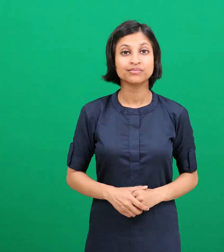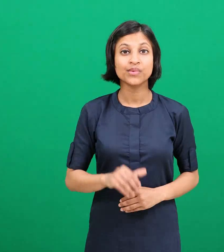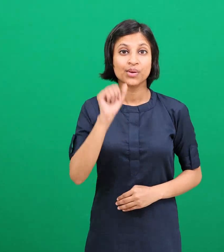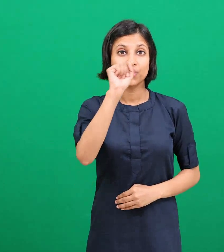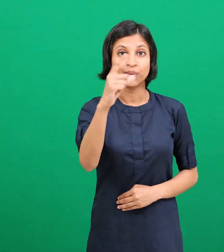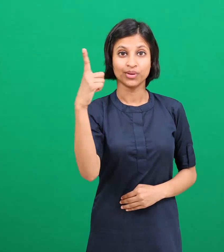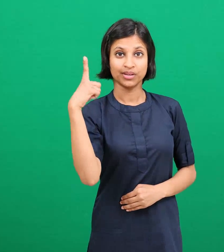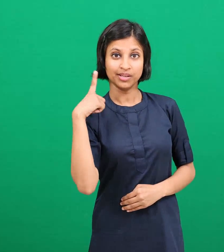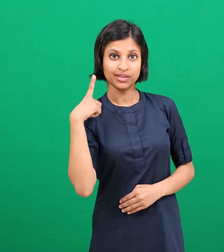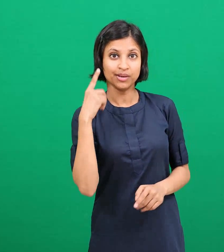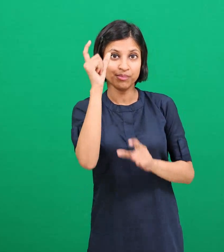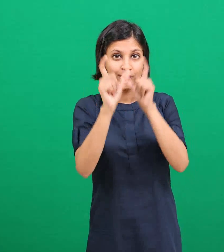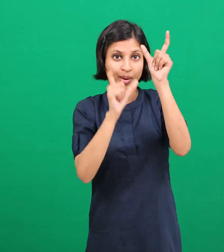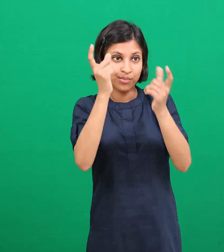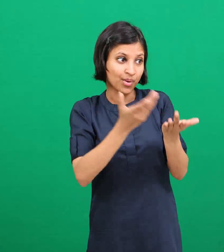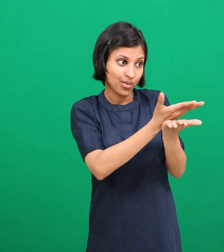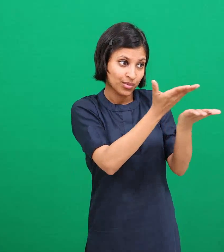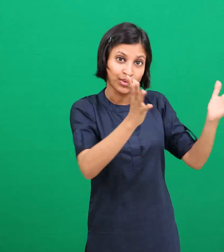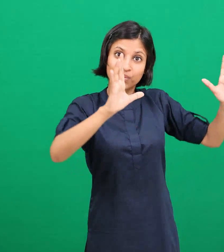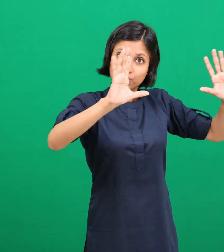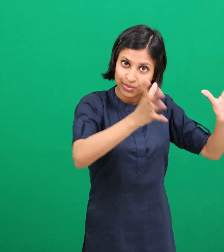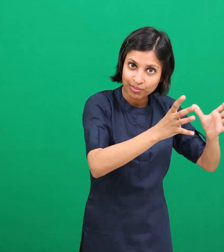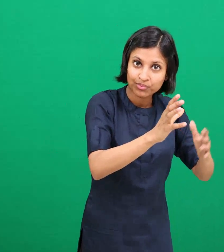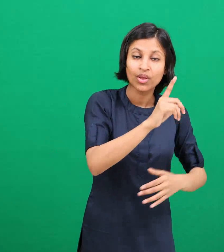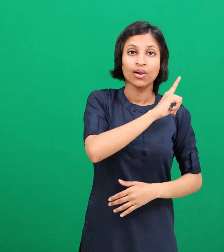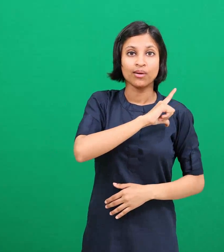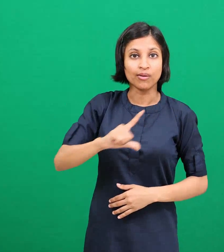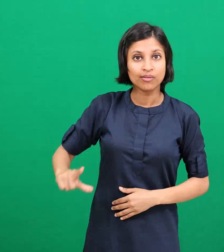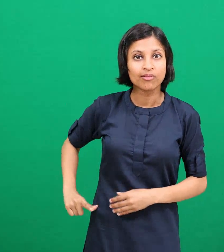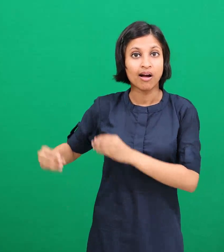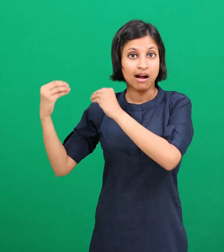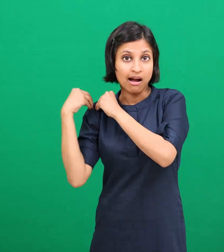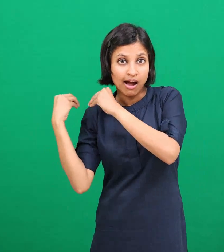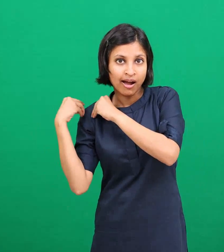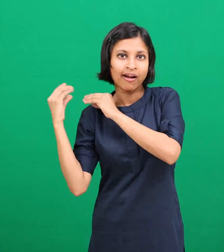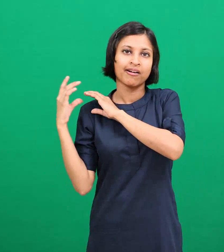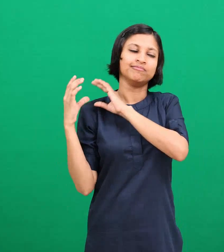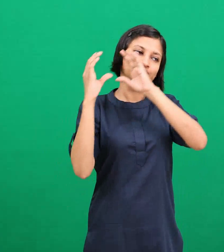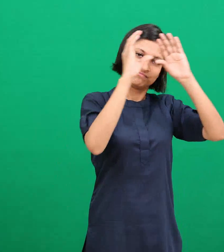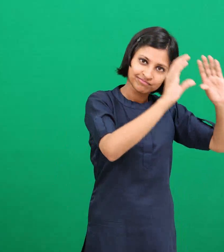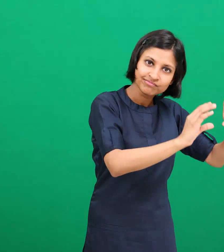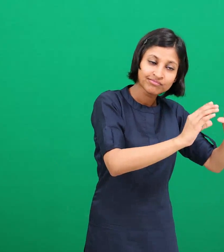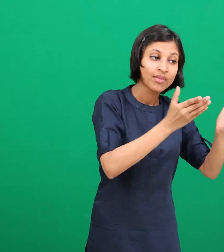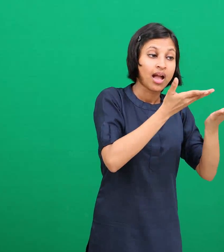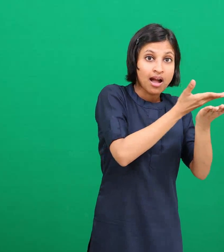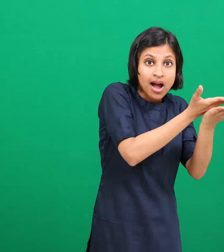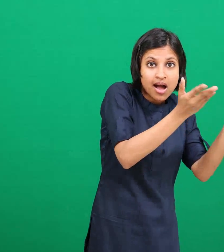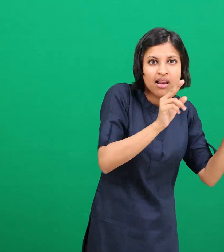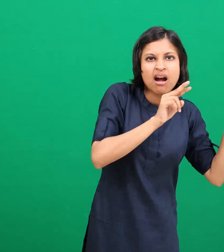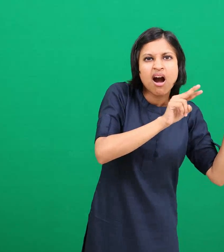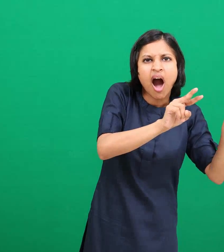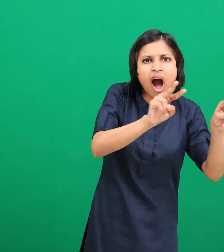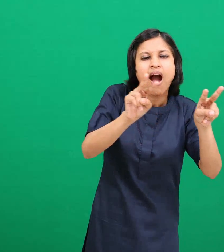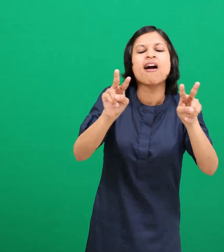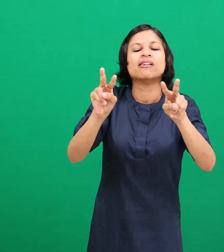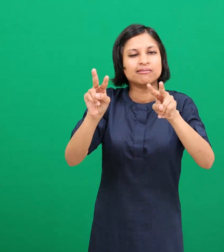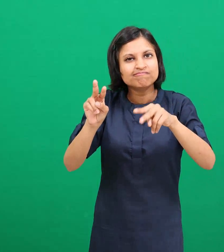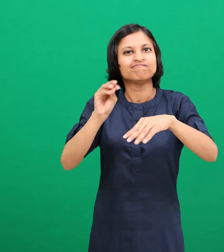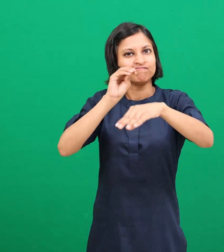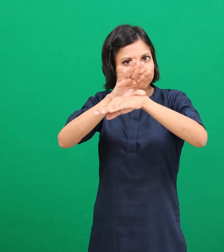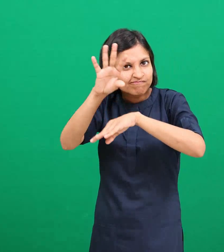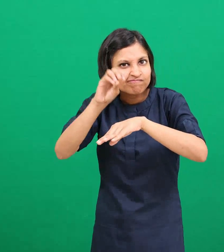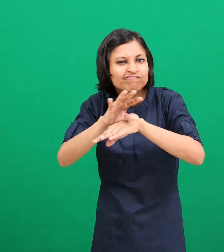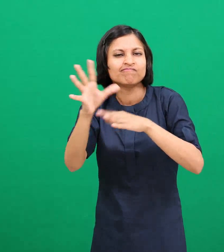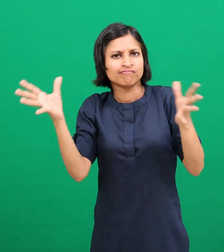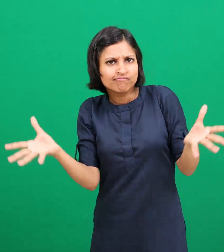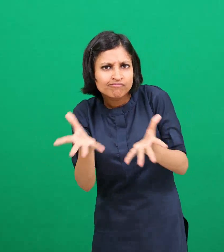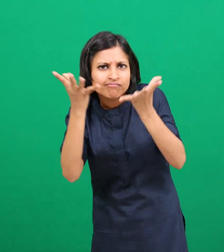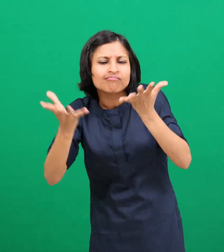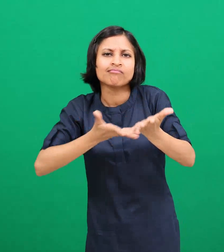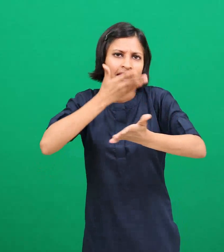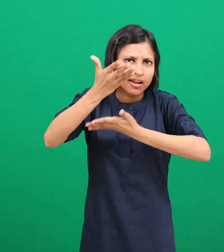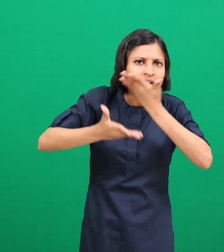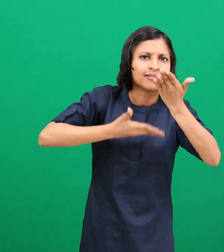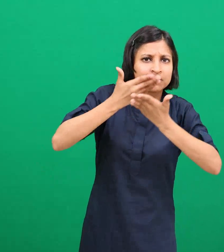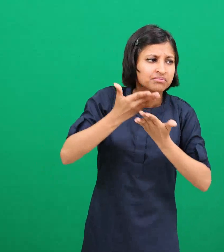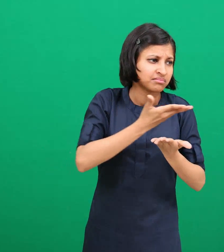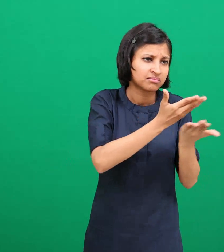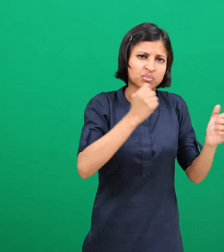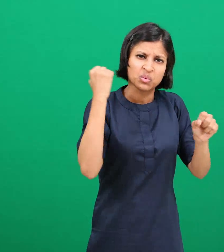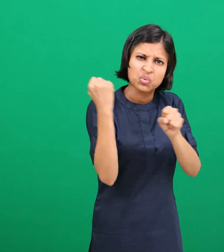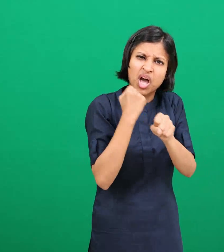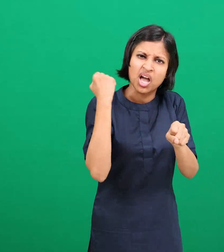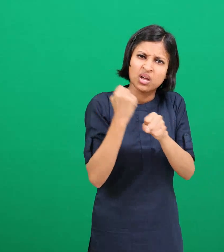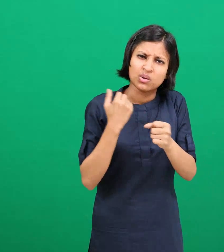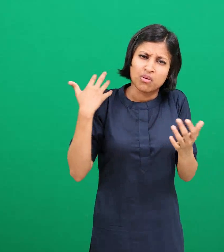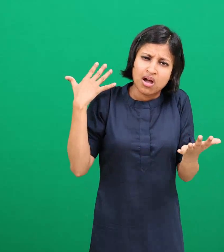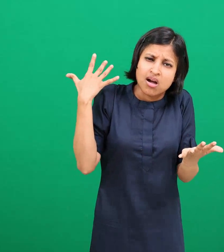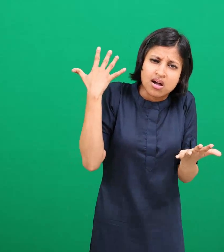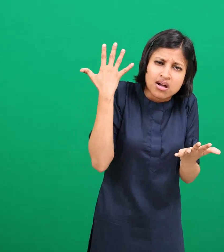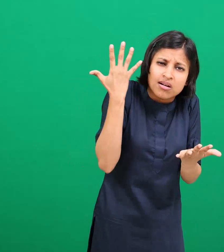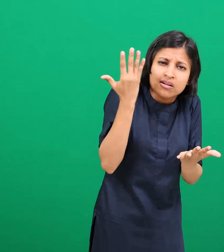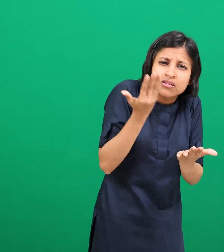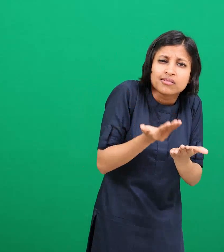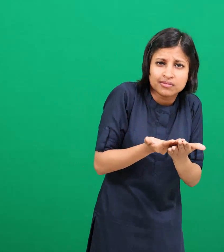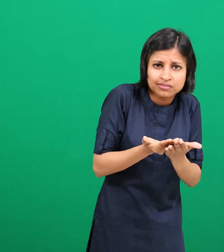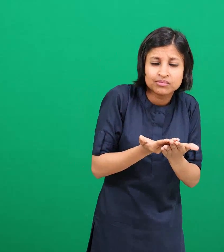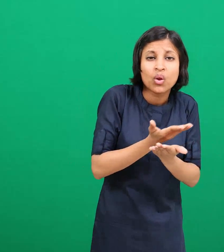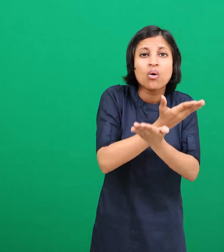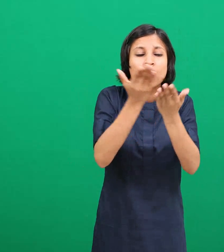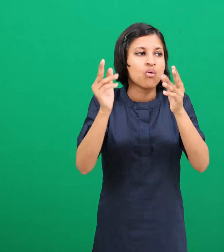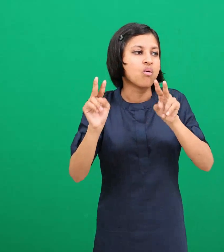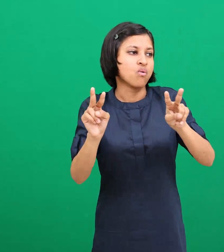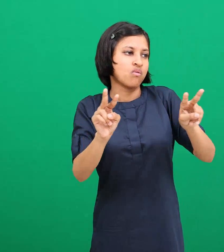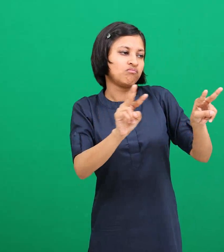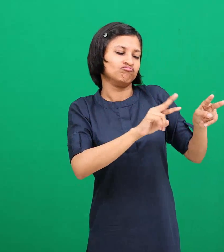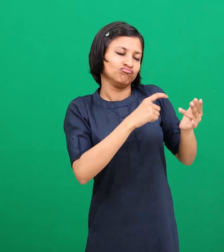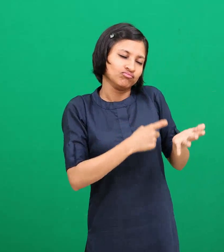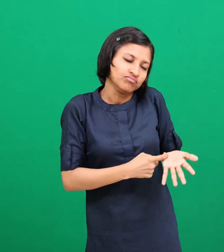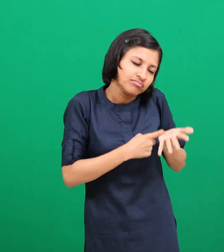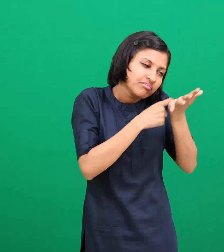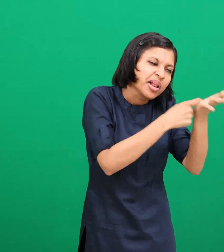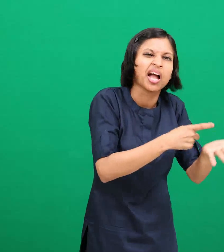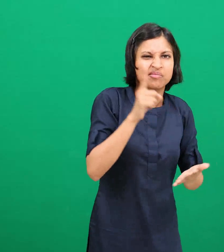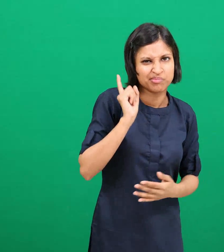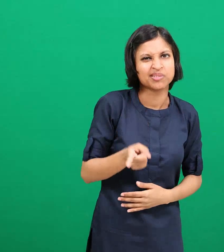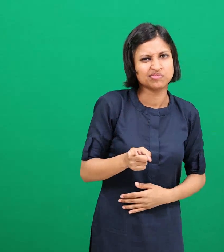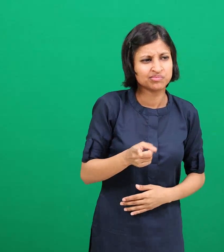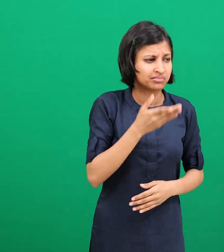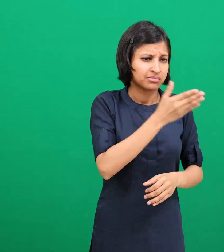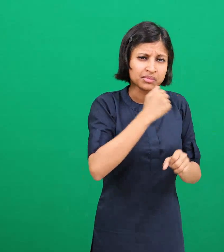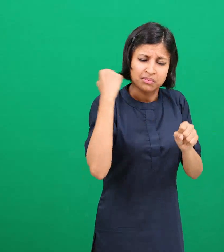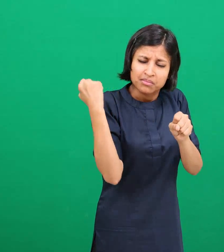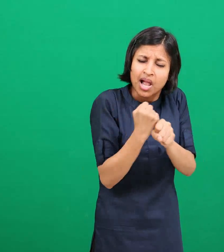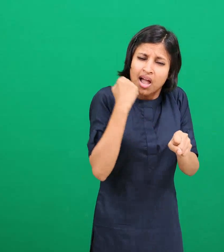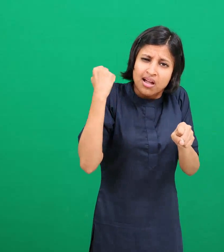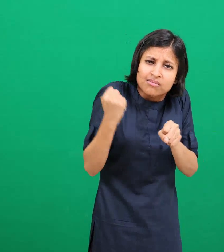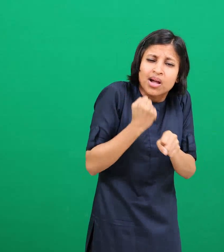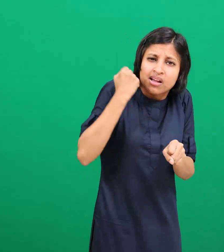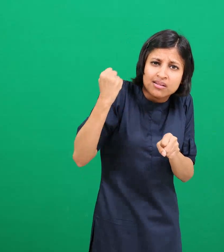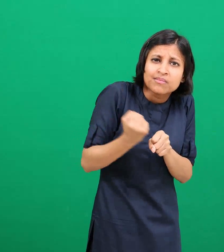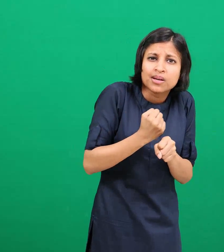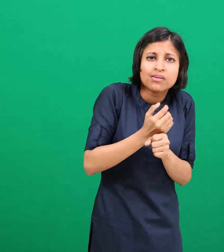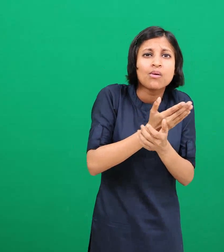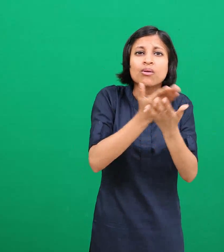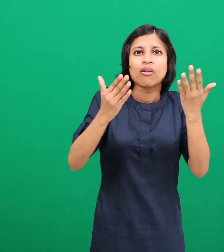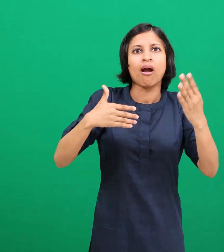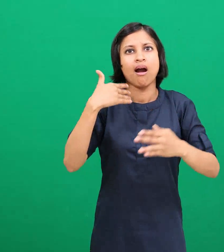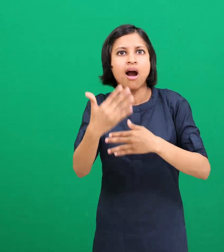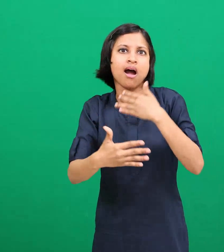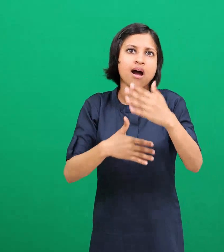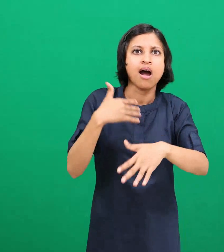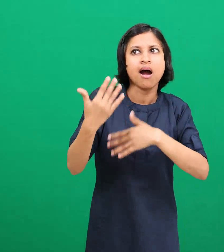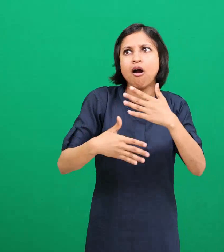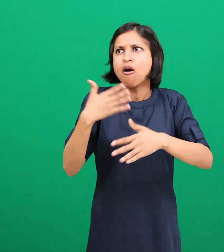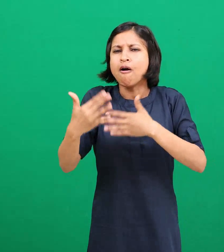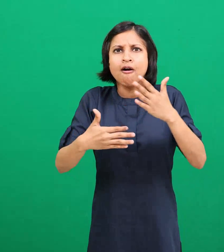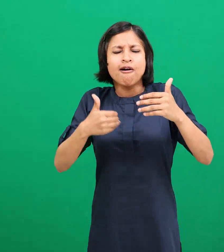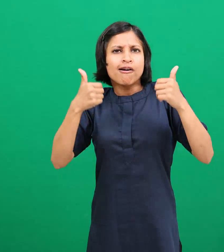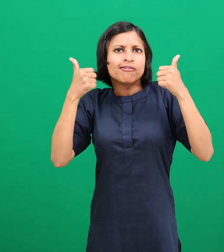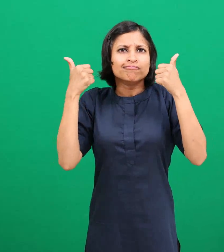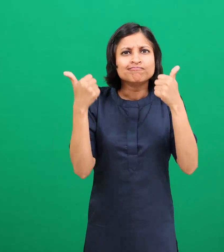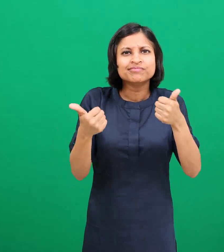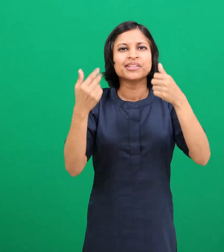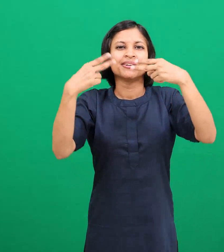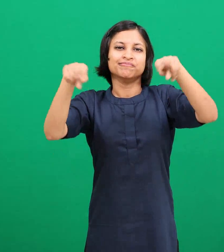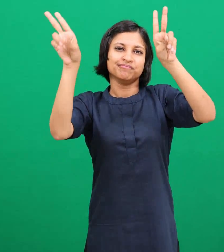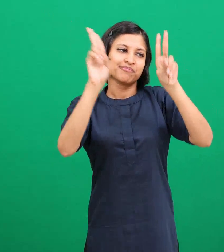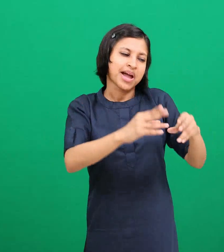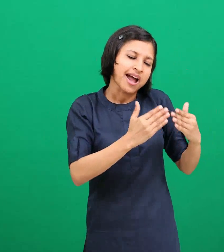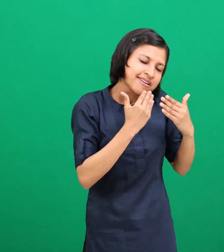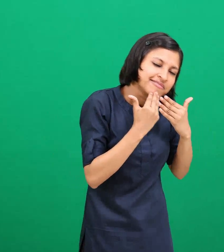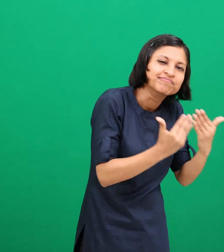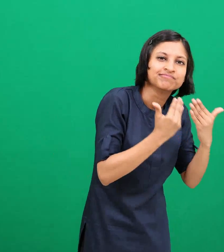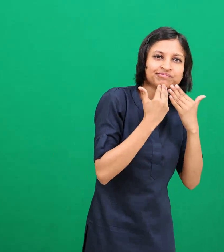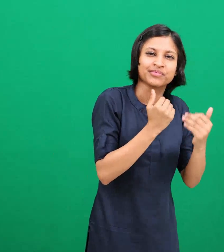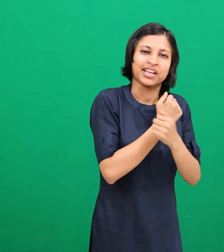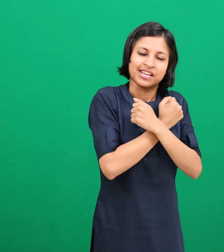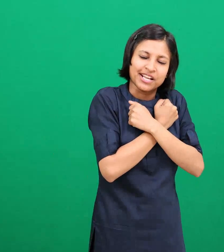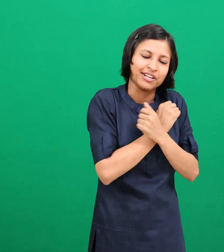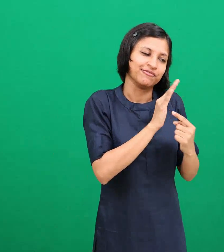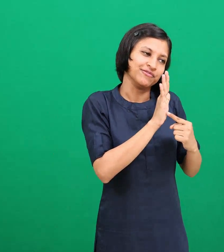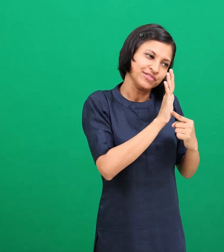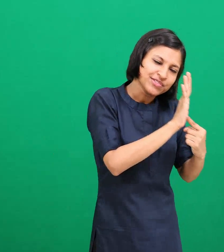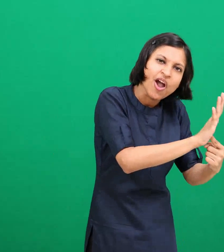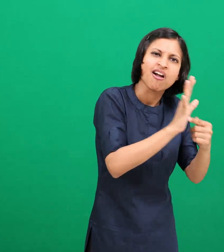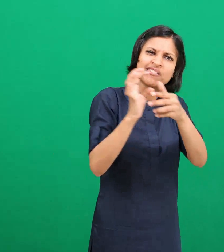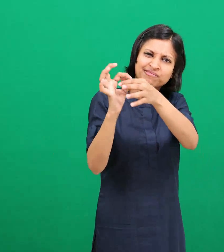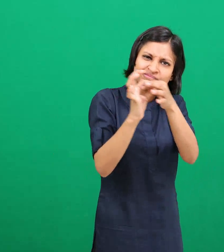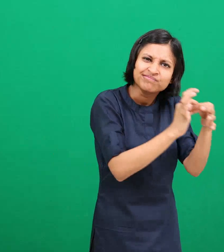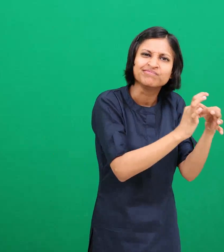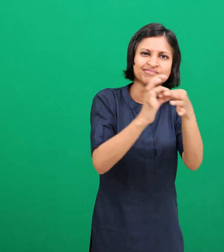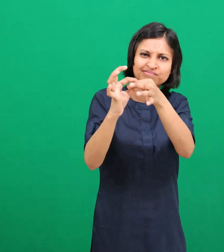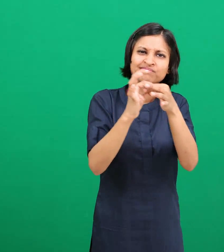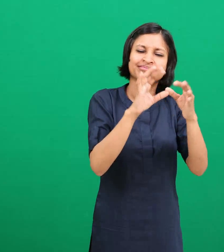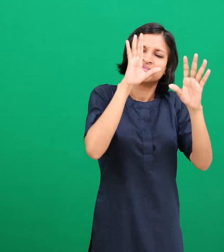But we ask you, brothers, to acknowledge those who work diligently among you, who preside over you in the Lord and give you instruction.